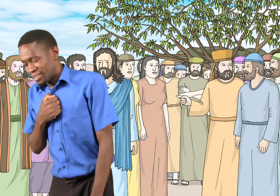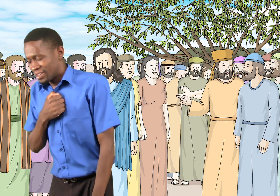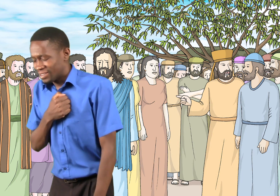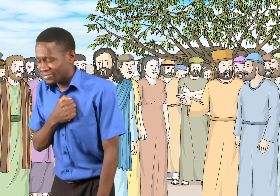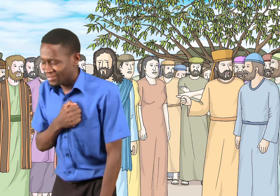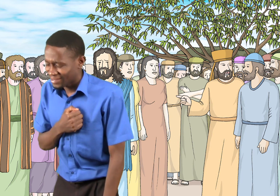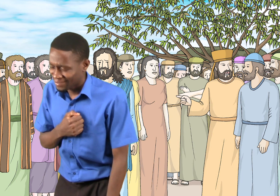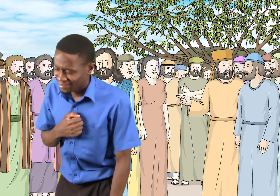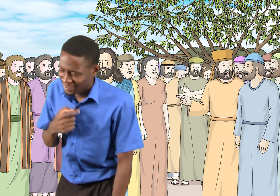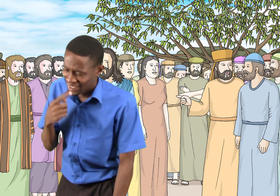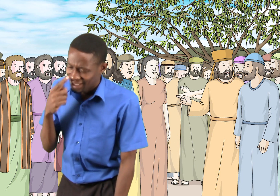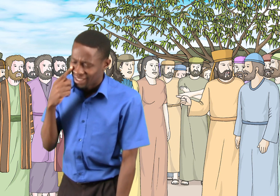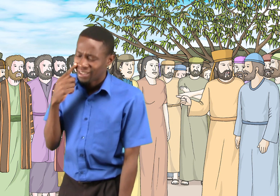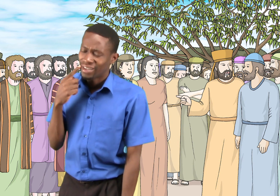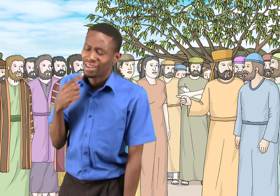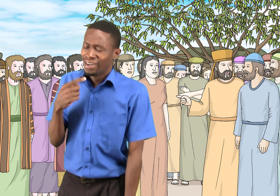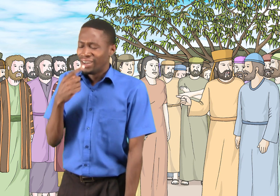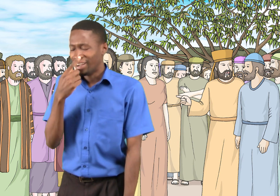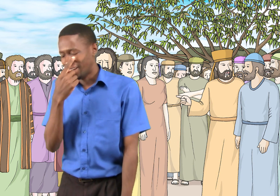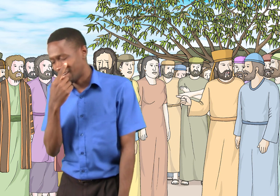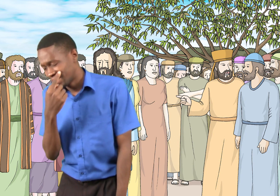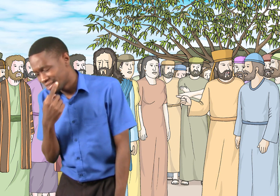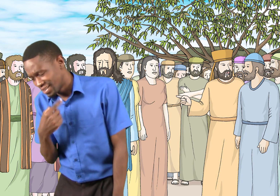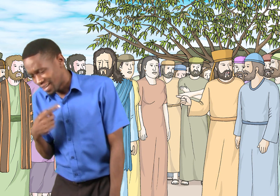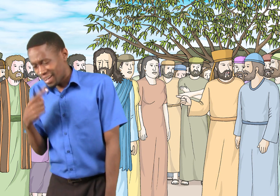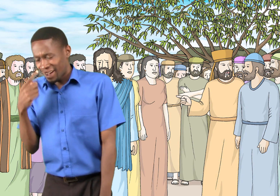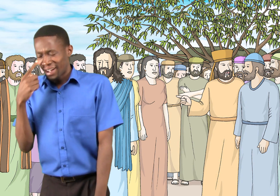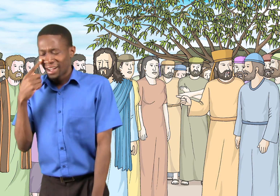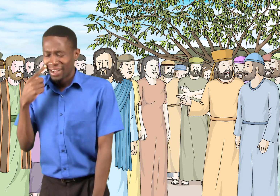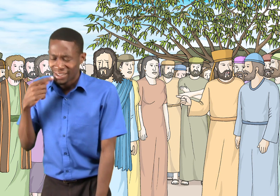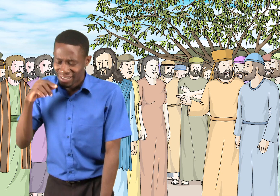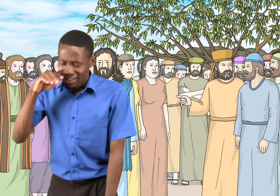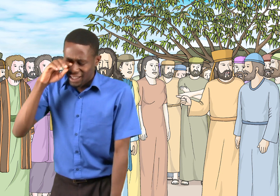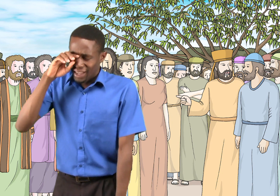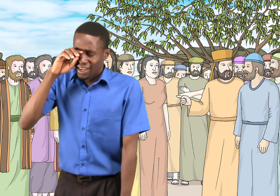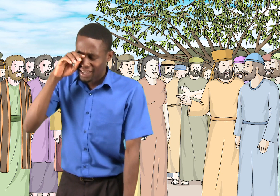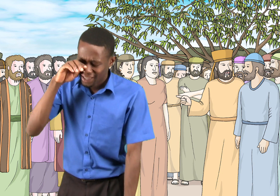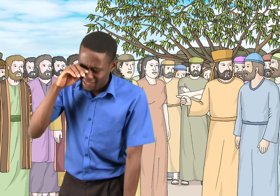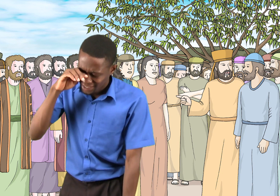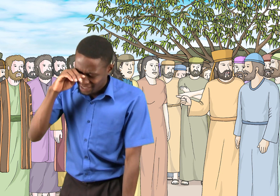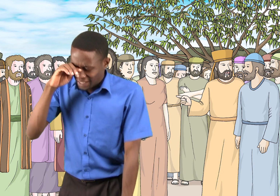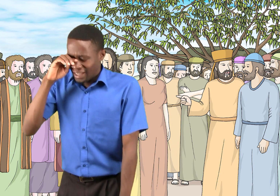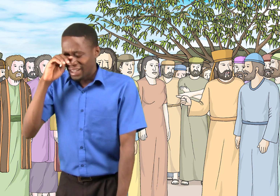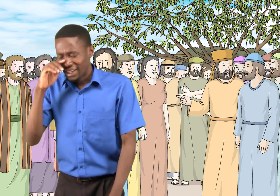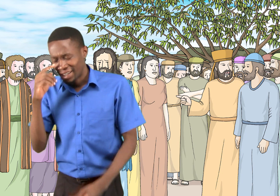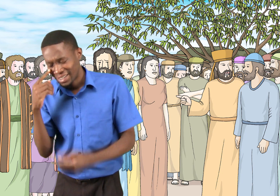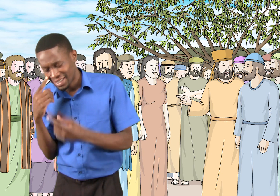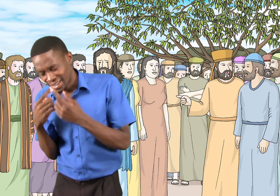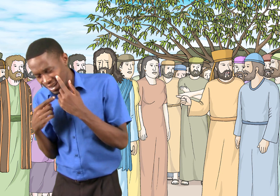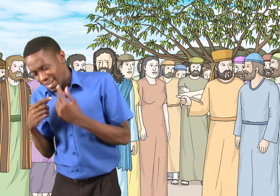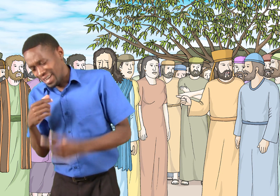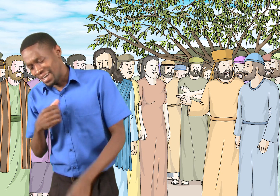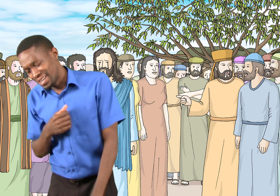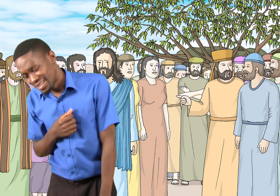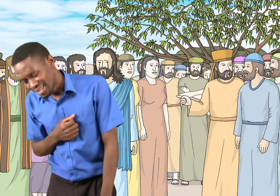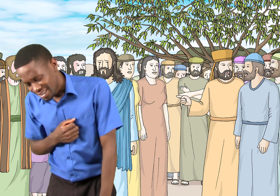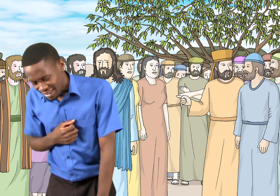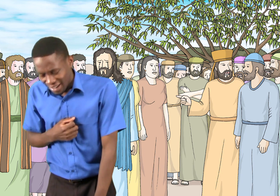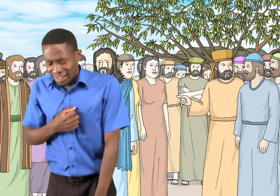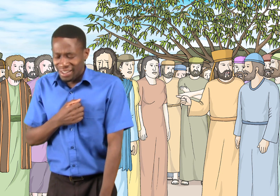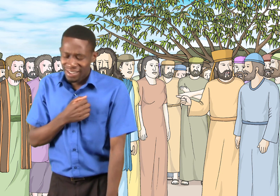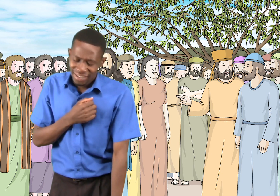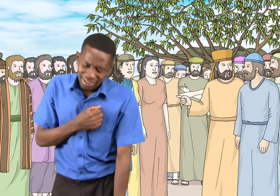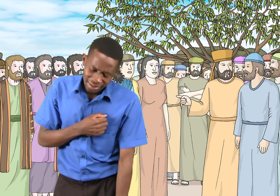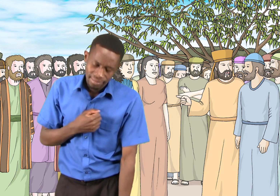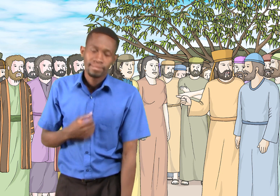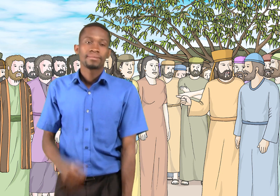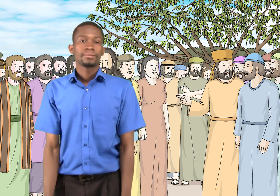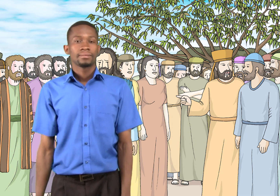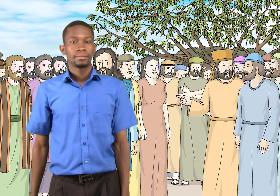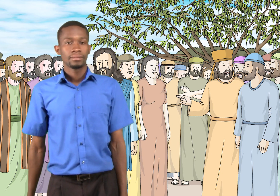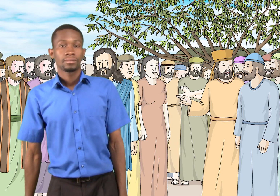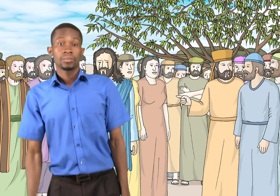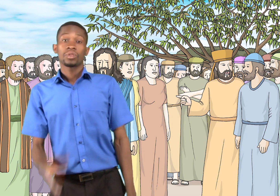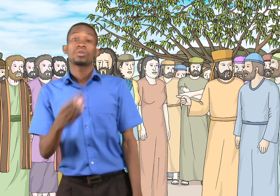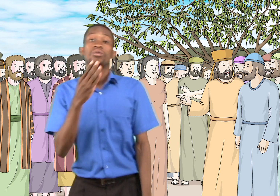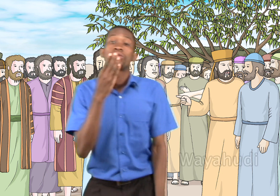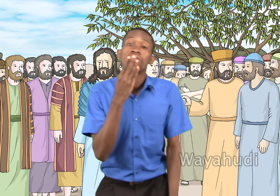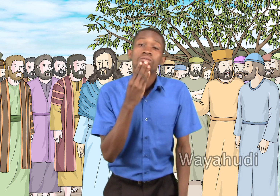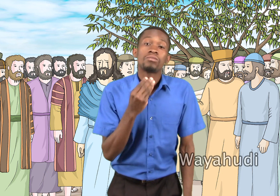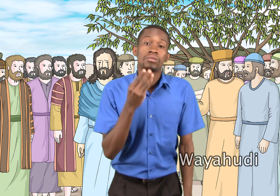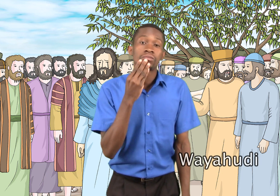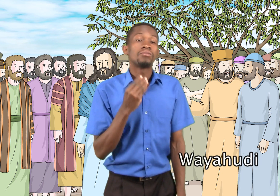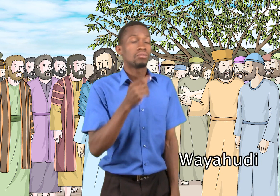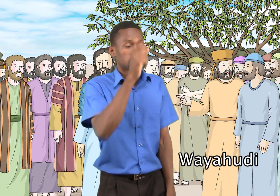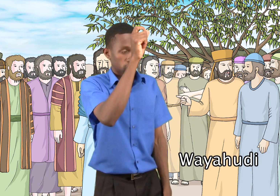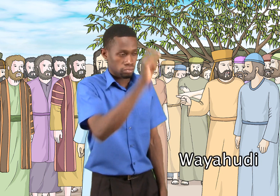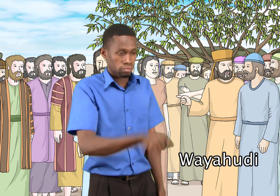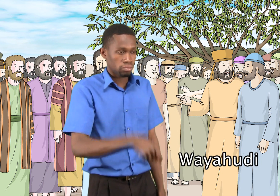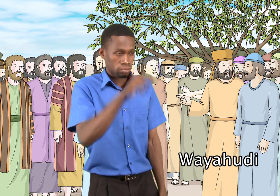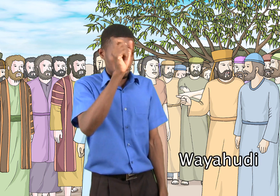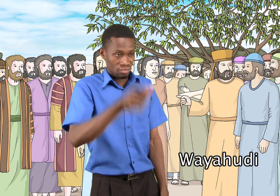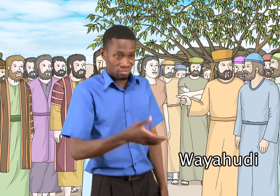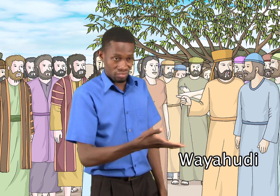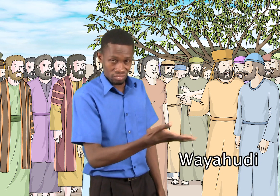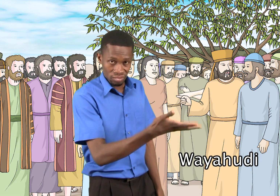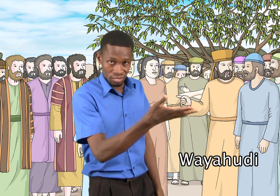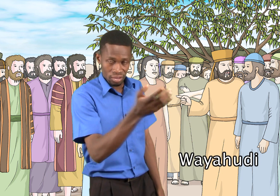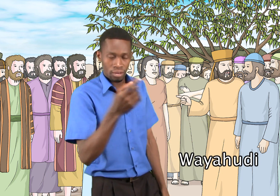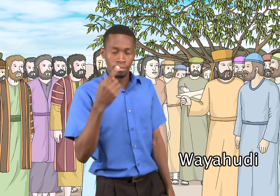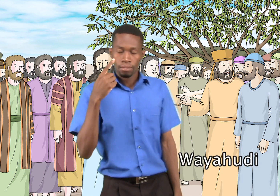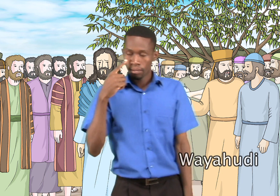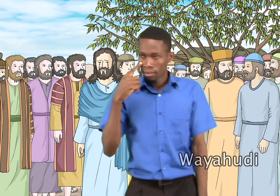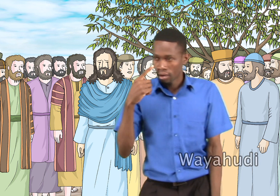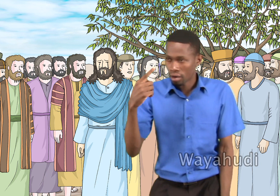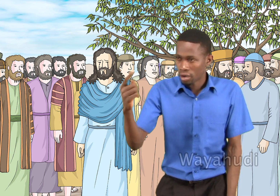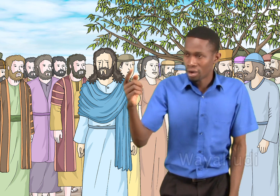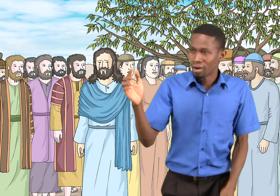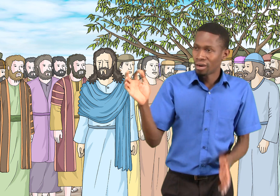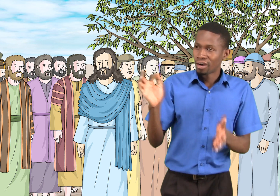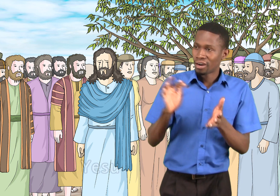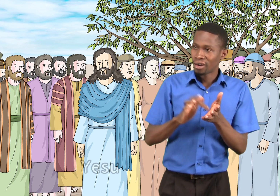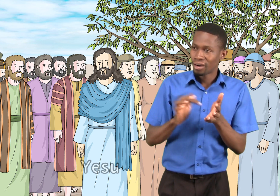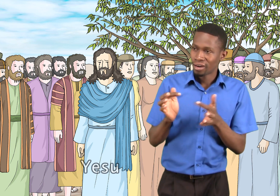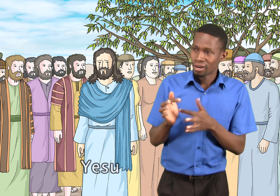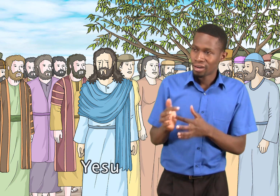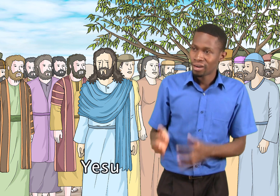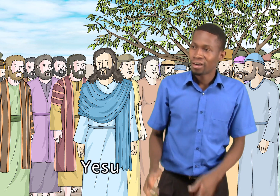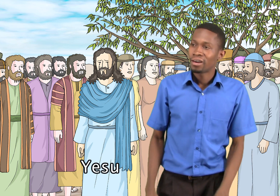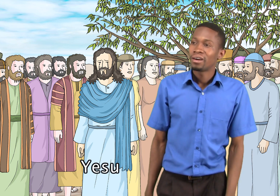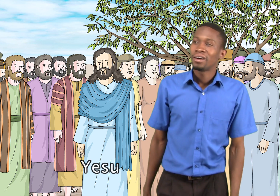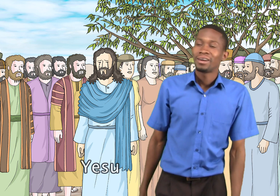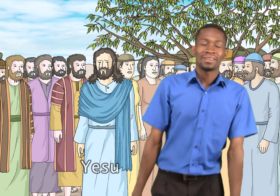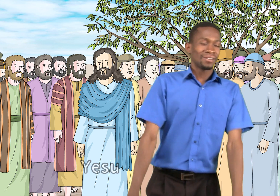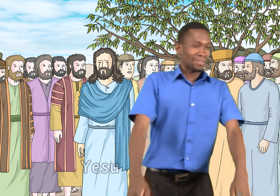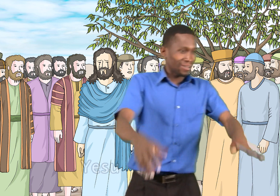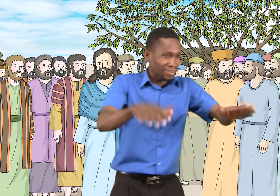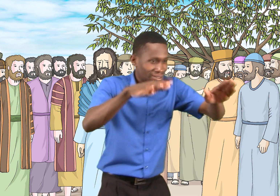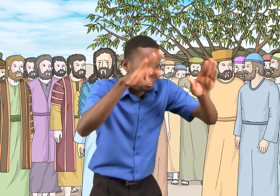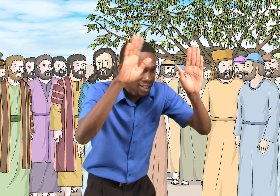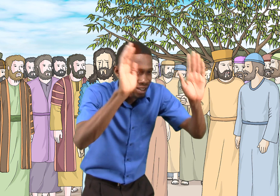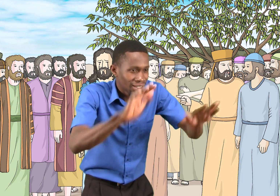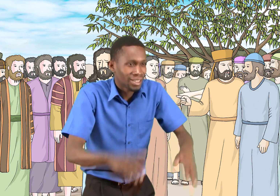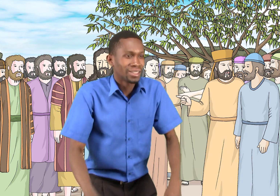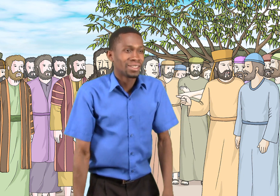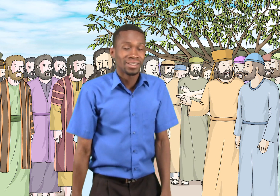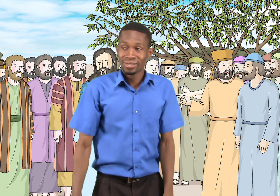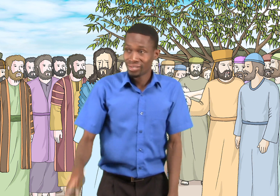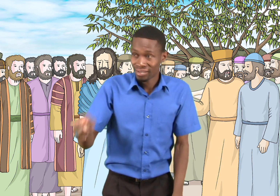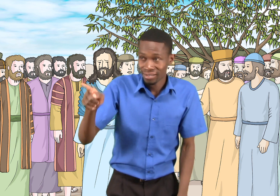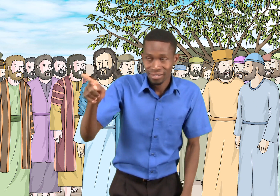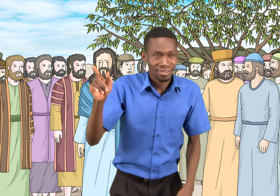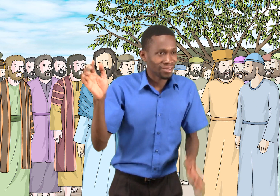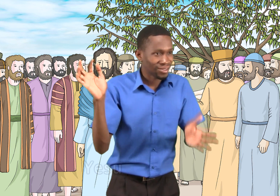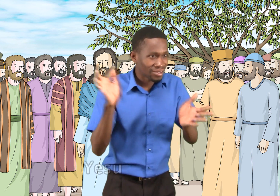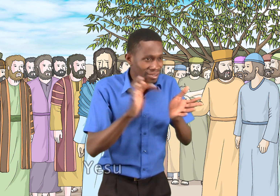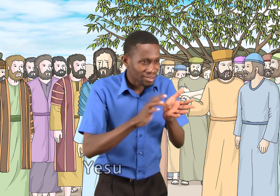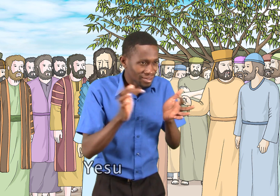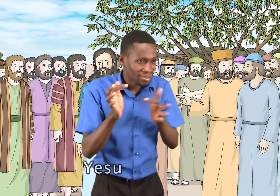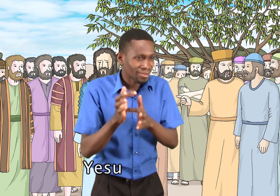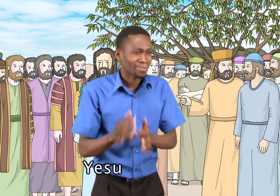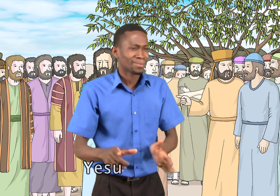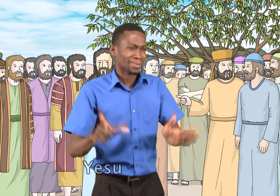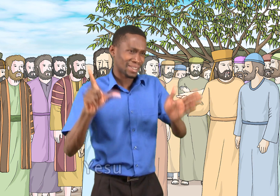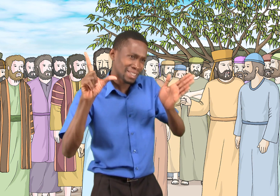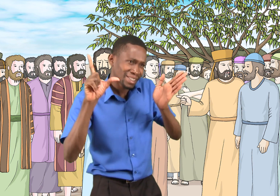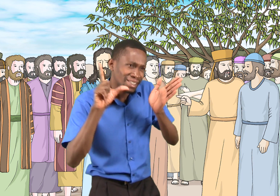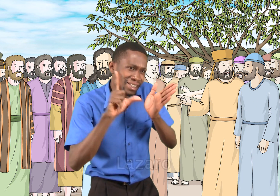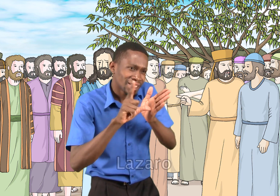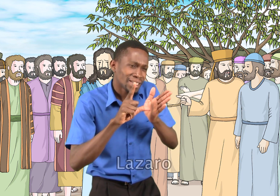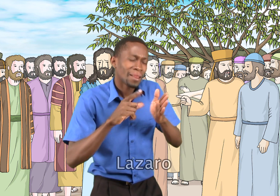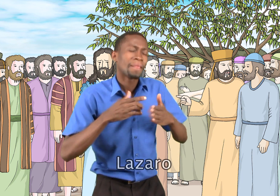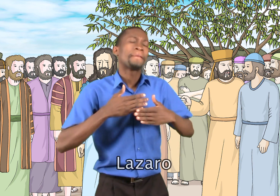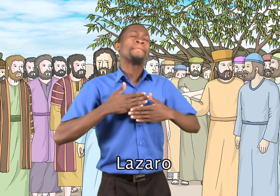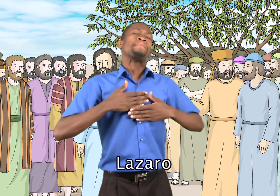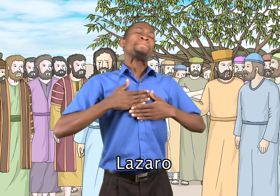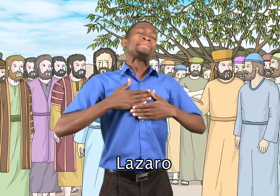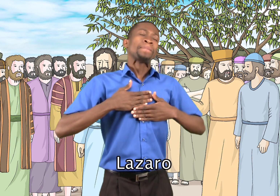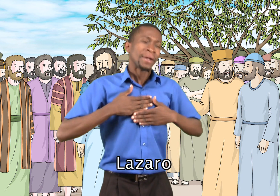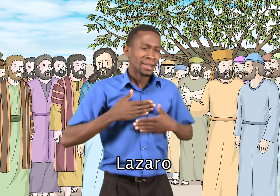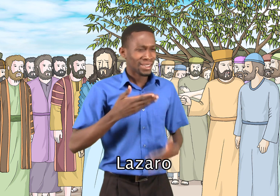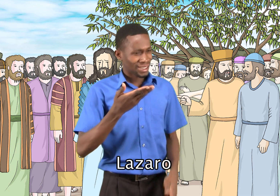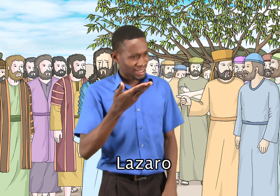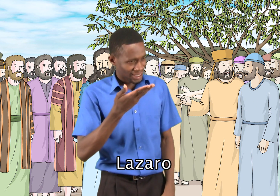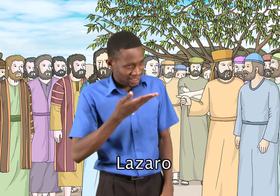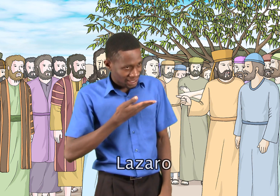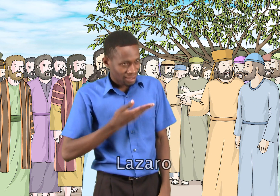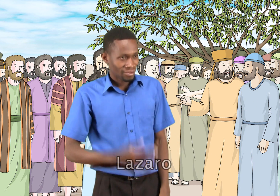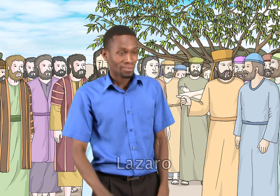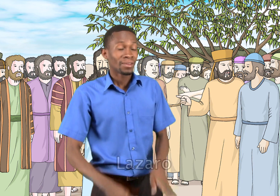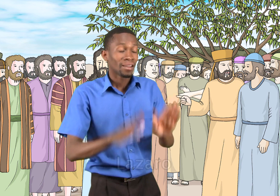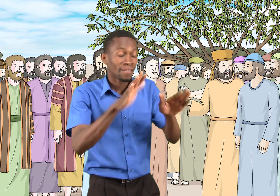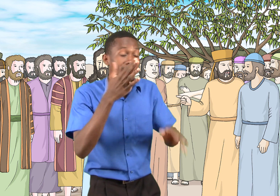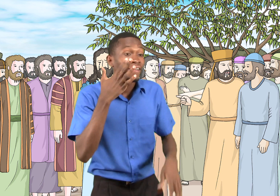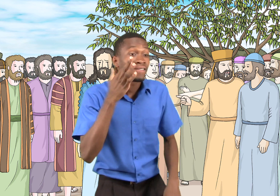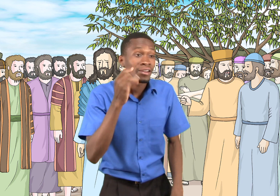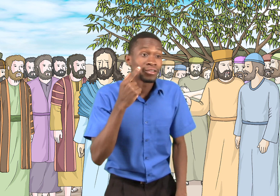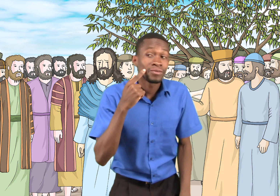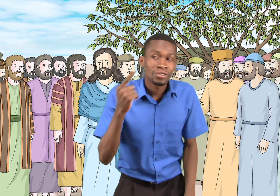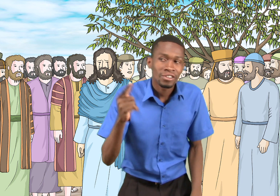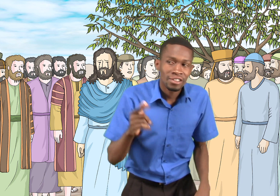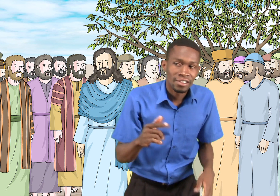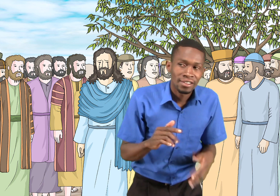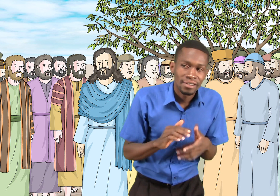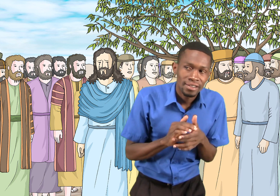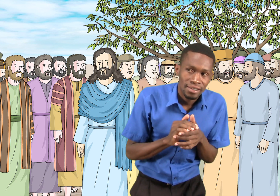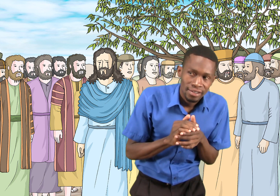“Where have you put him?” He asked. “Come and see, Lord,” they answered.